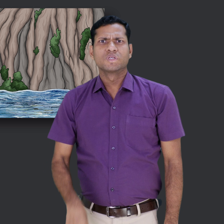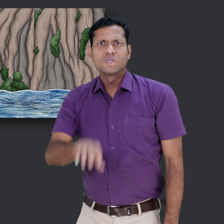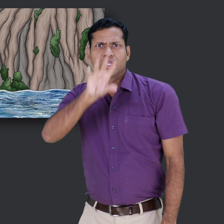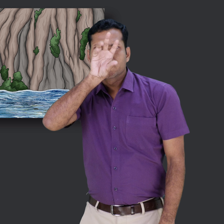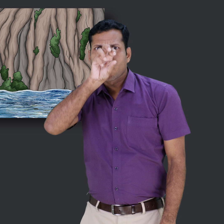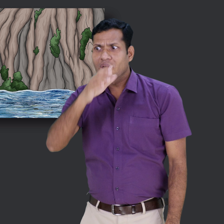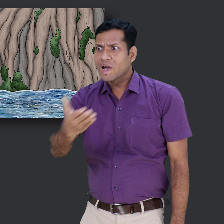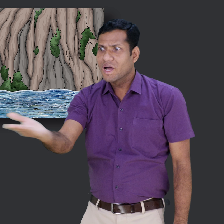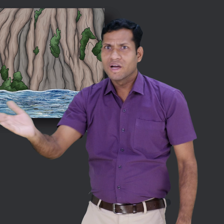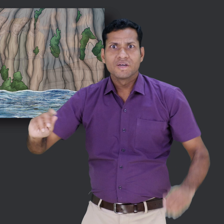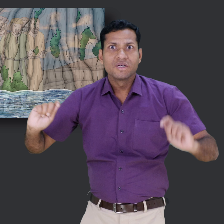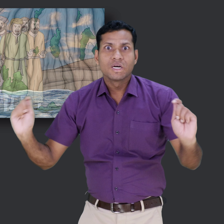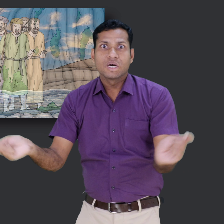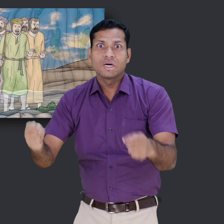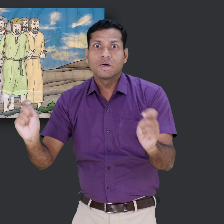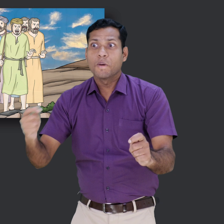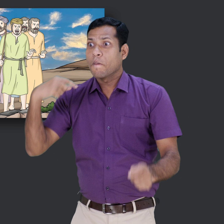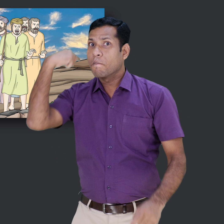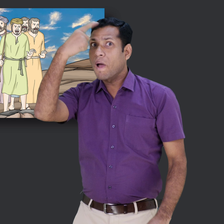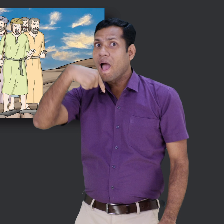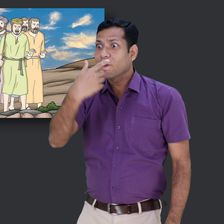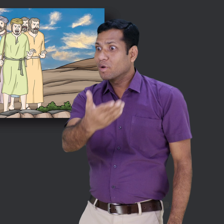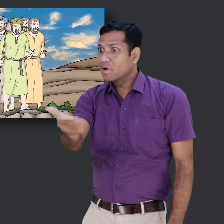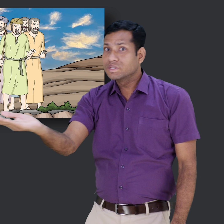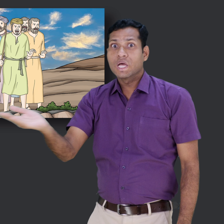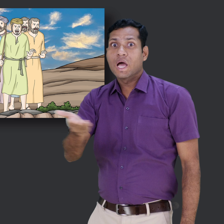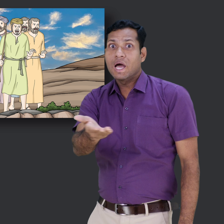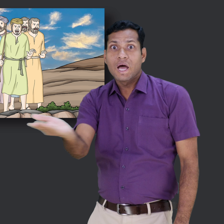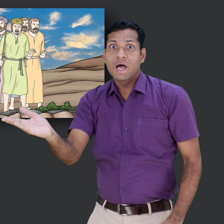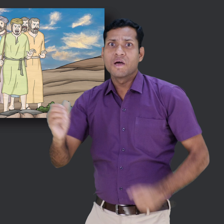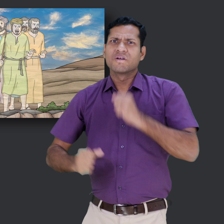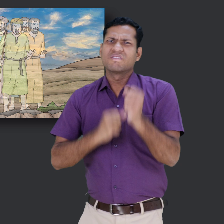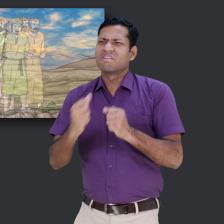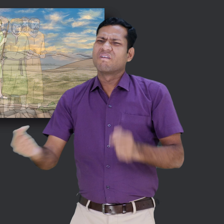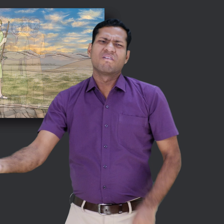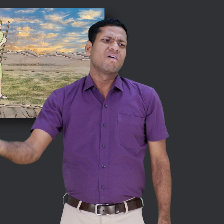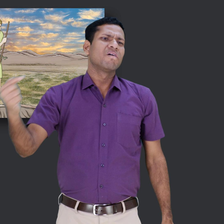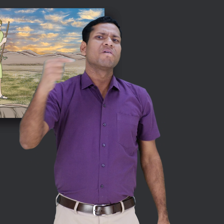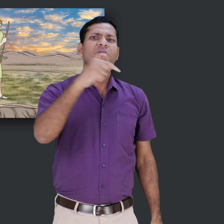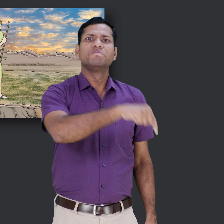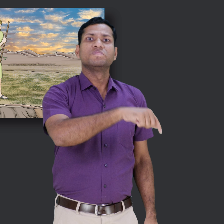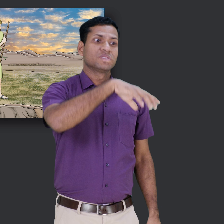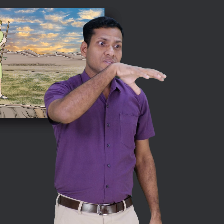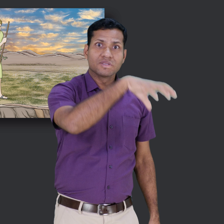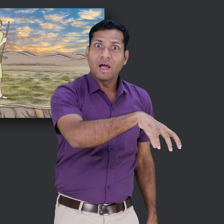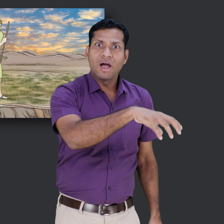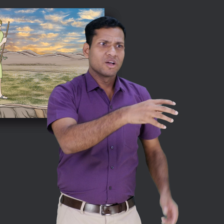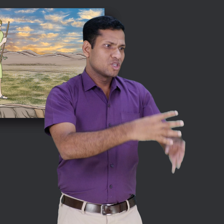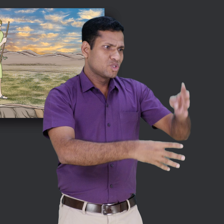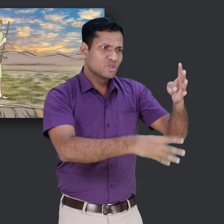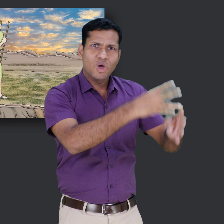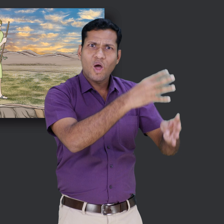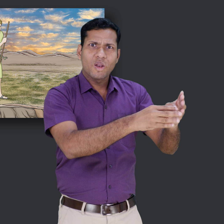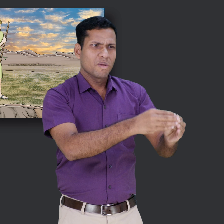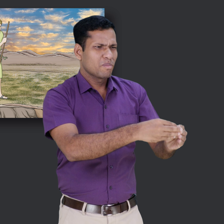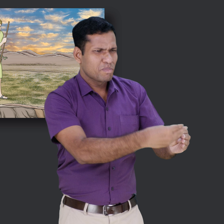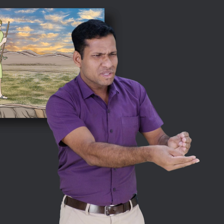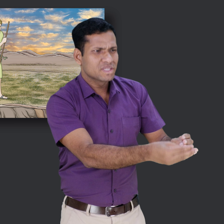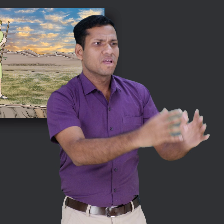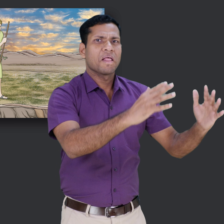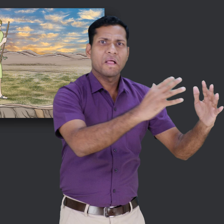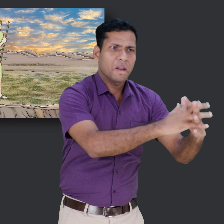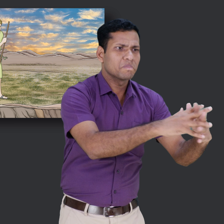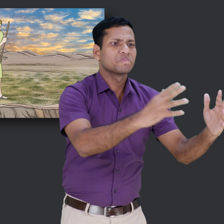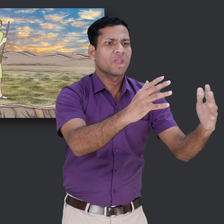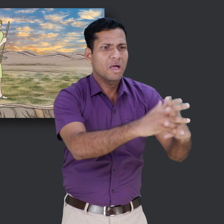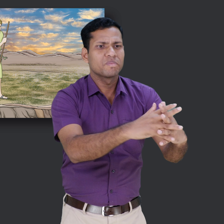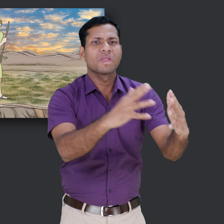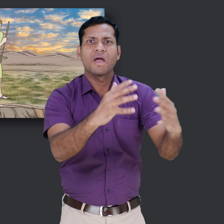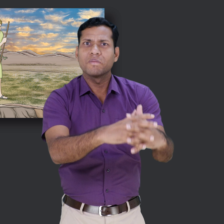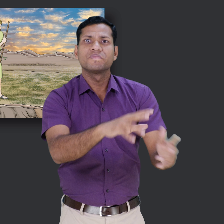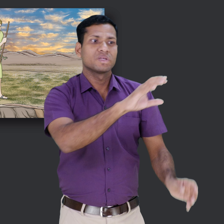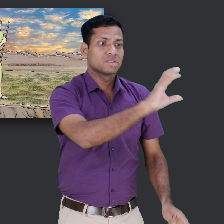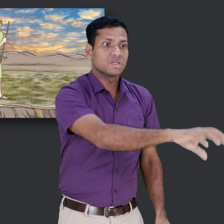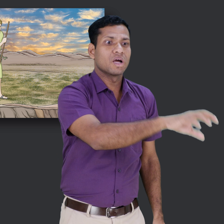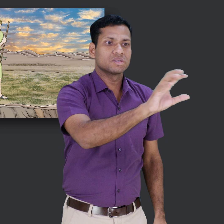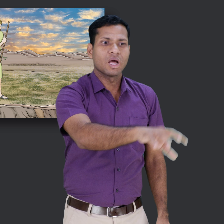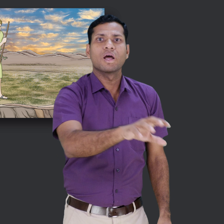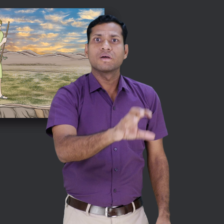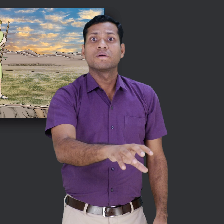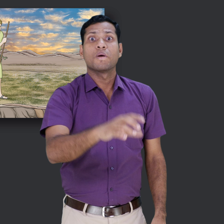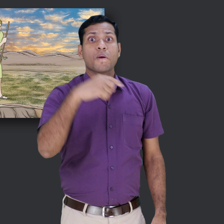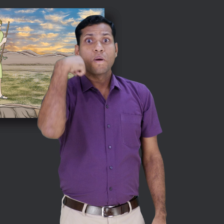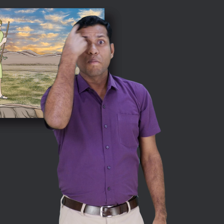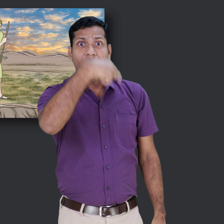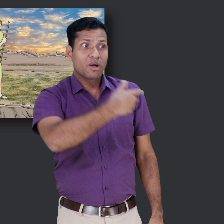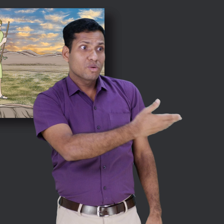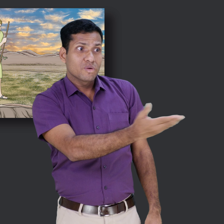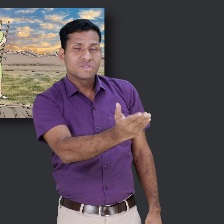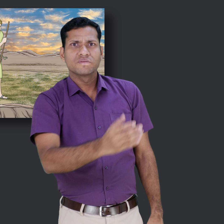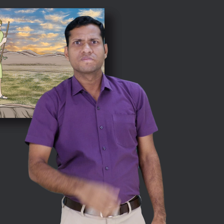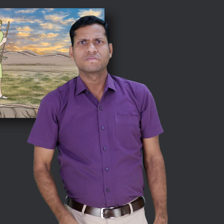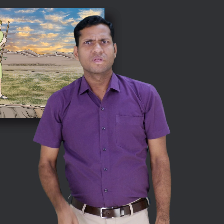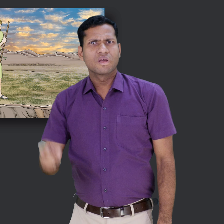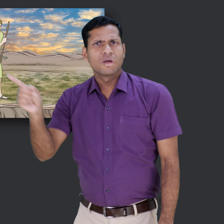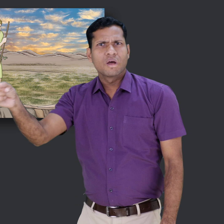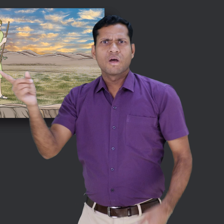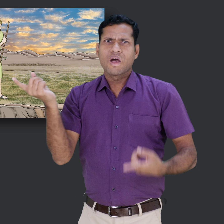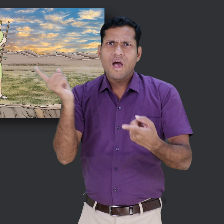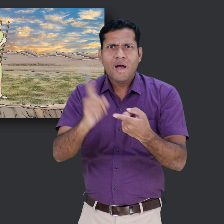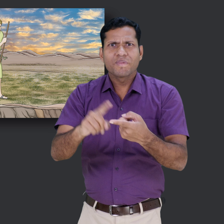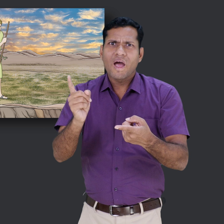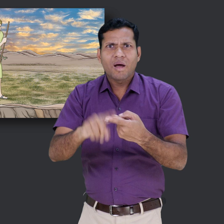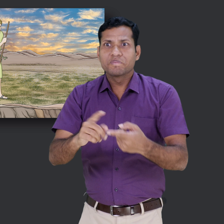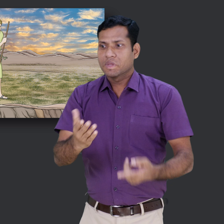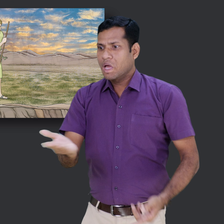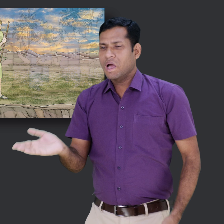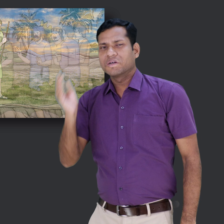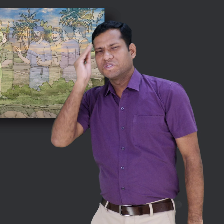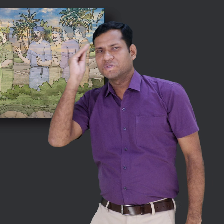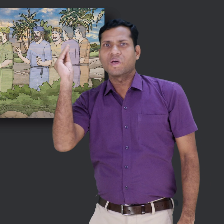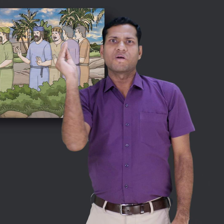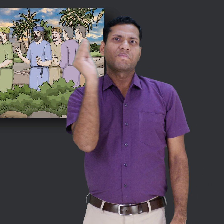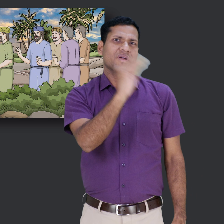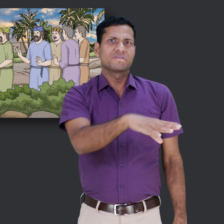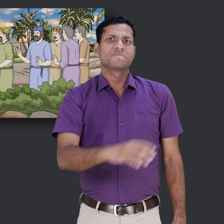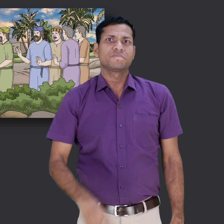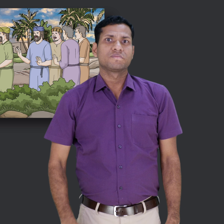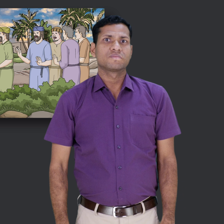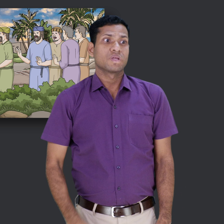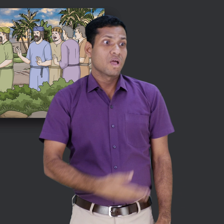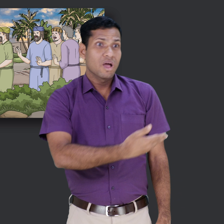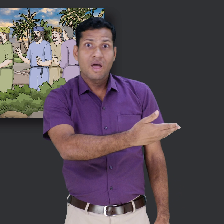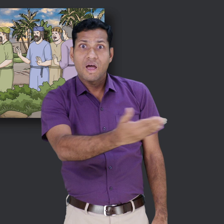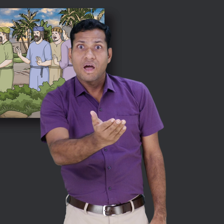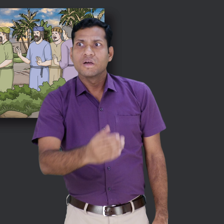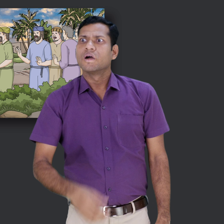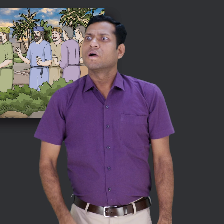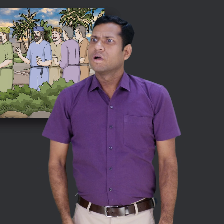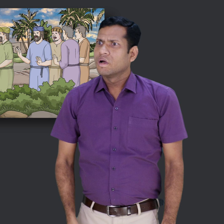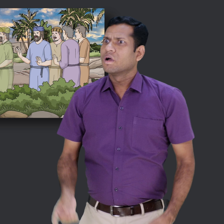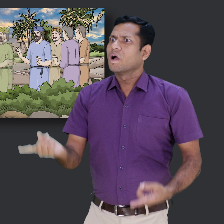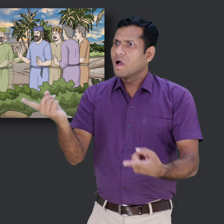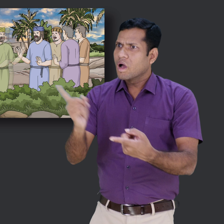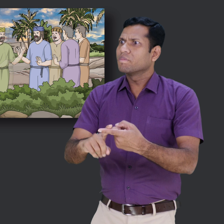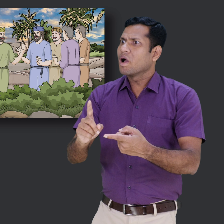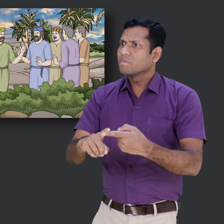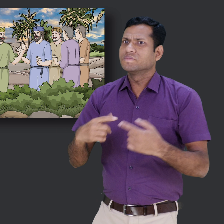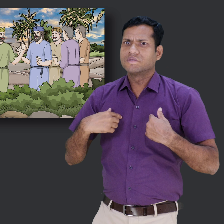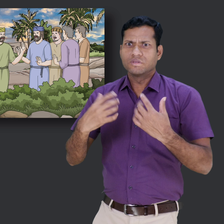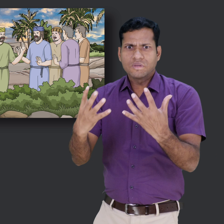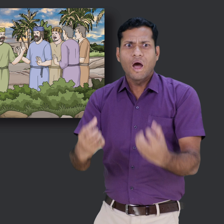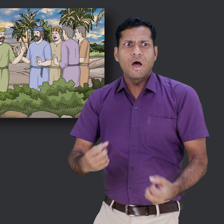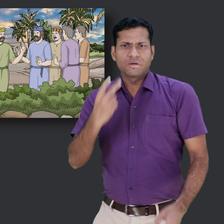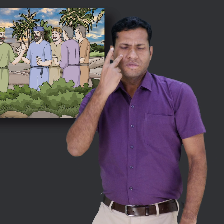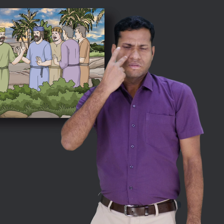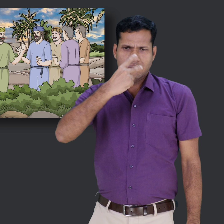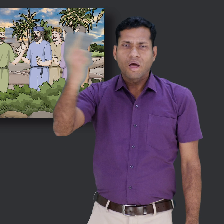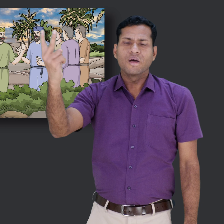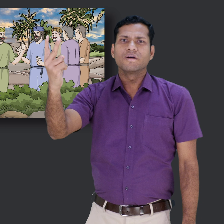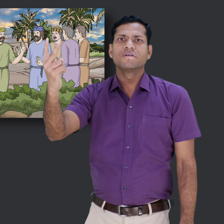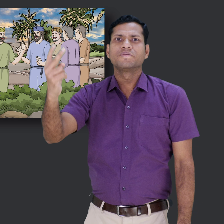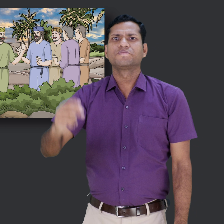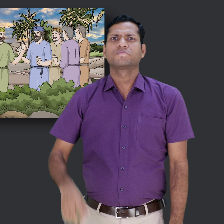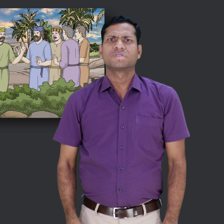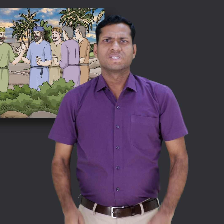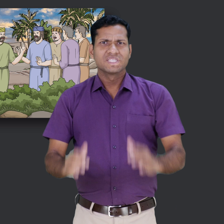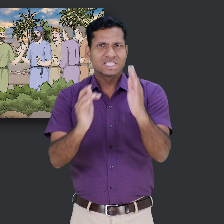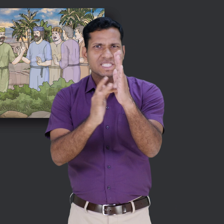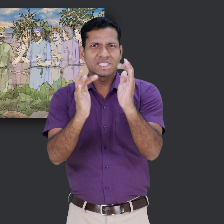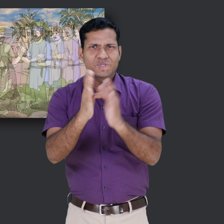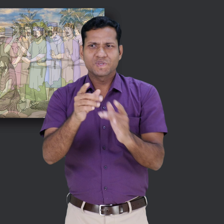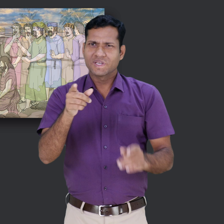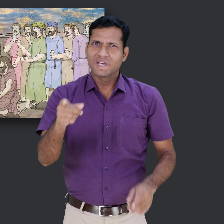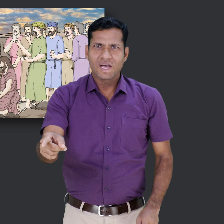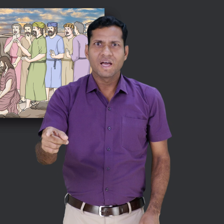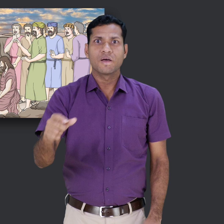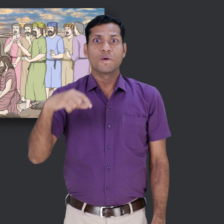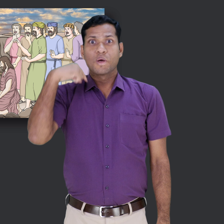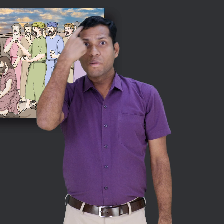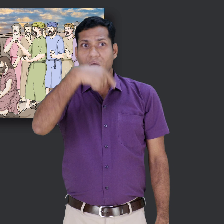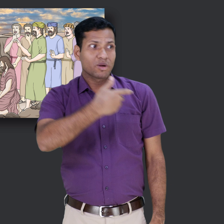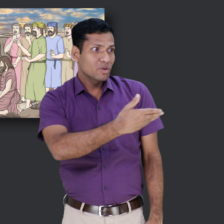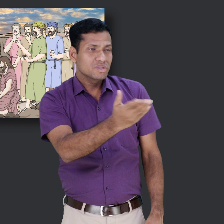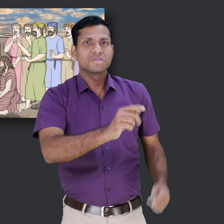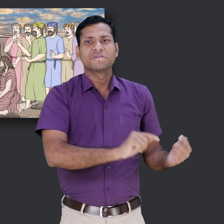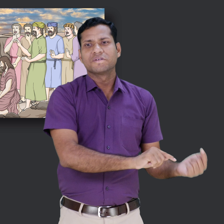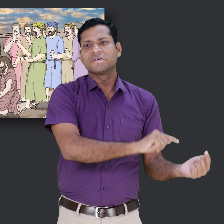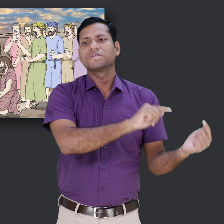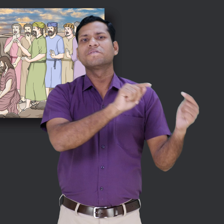Those tending the pigs ran off and reported this in the town and countryside, and the people went out to see what had happened.